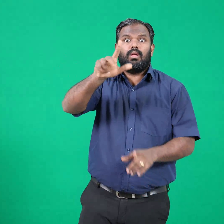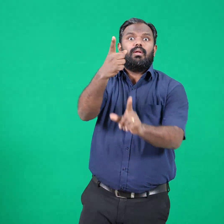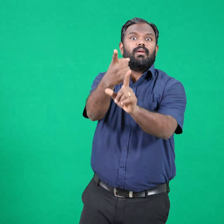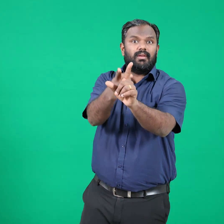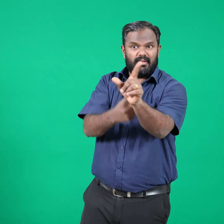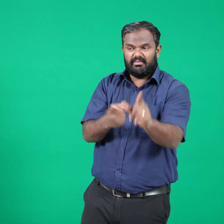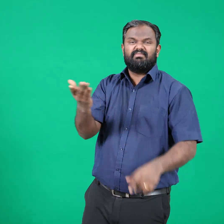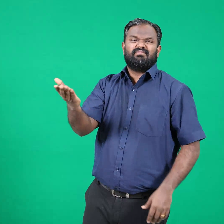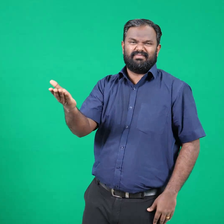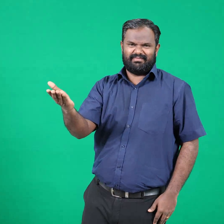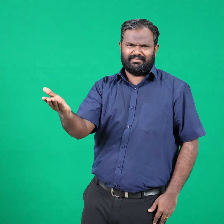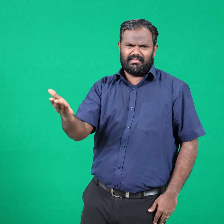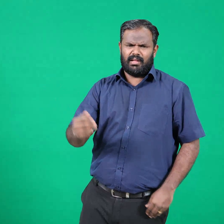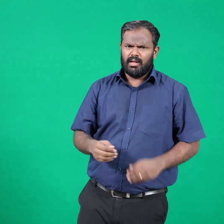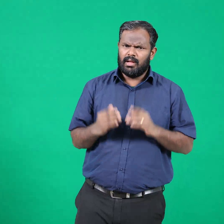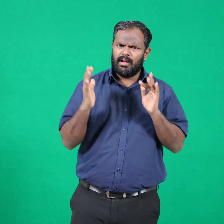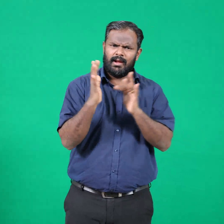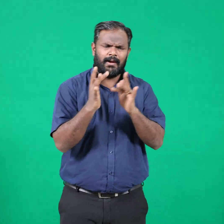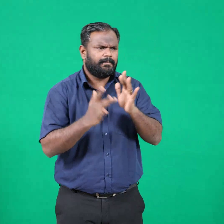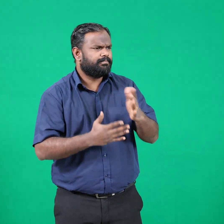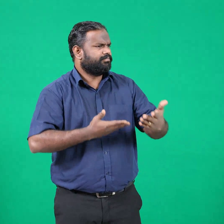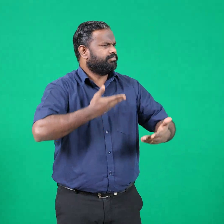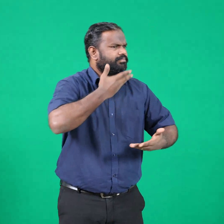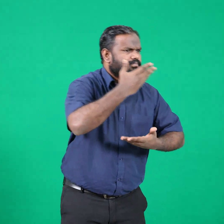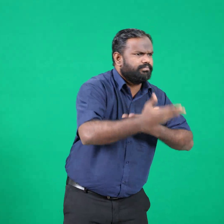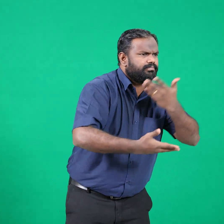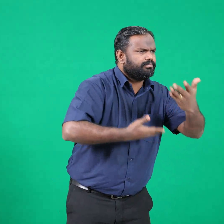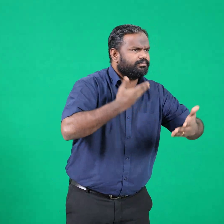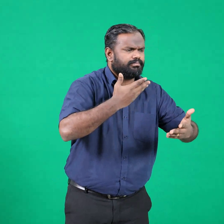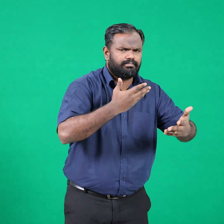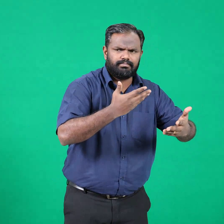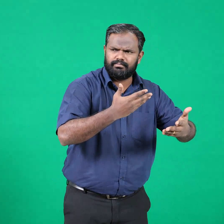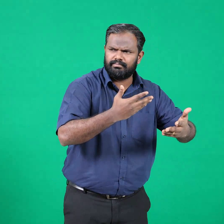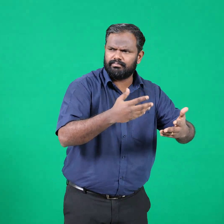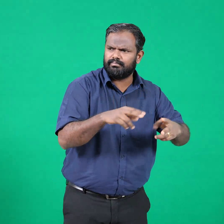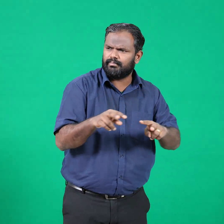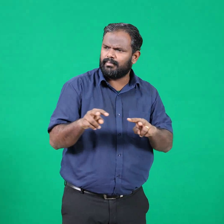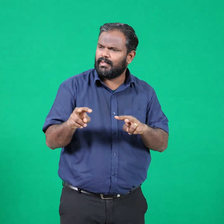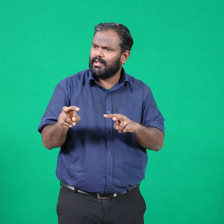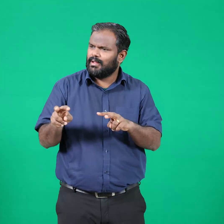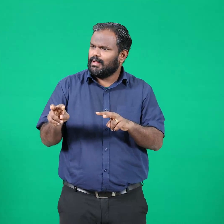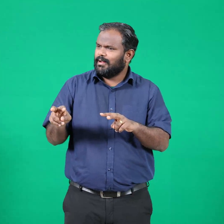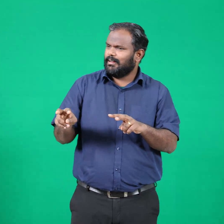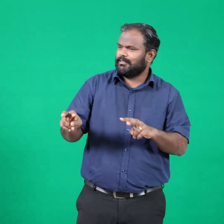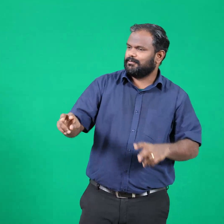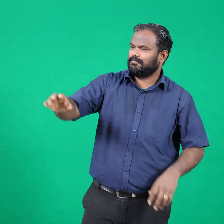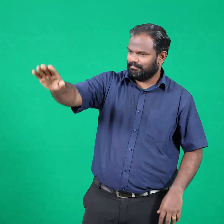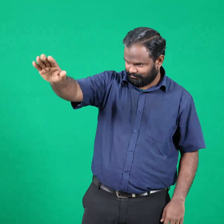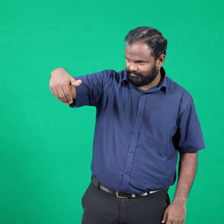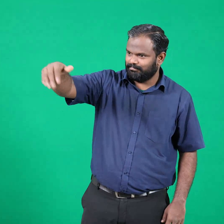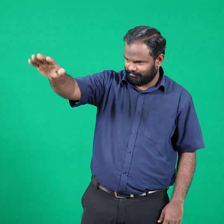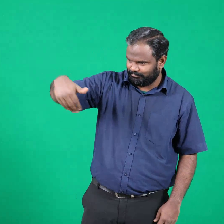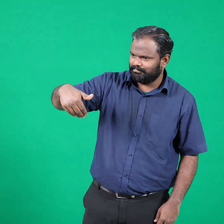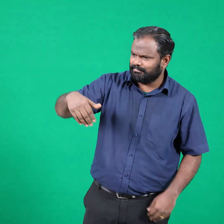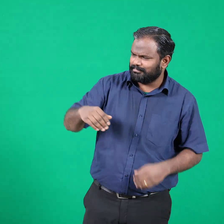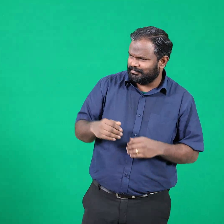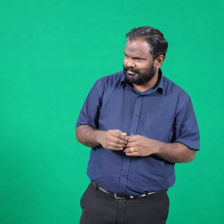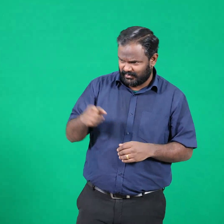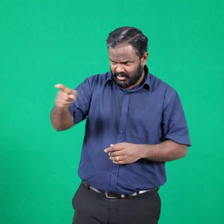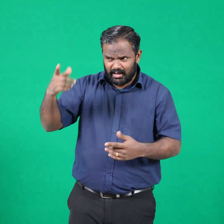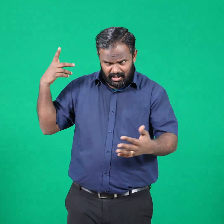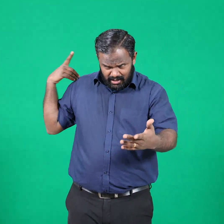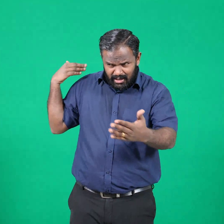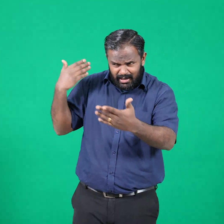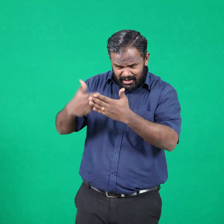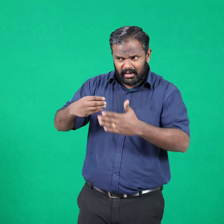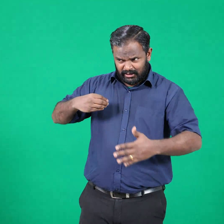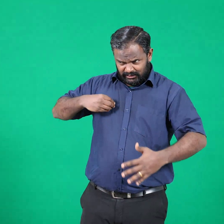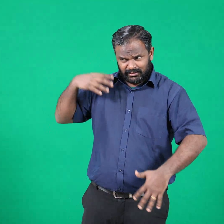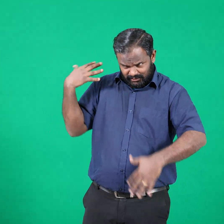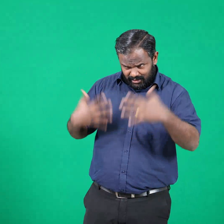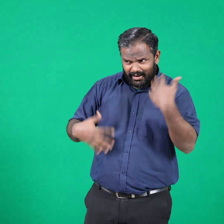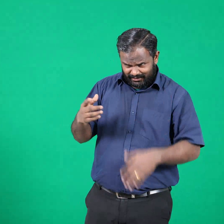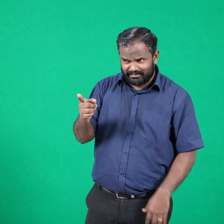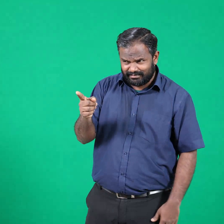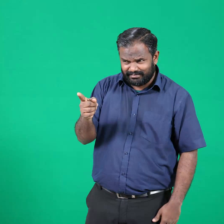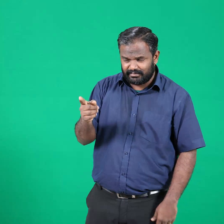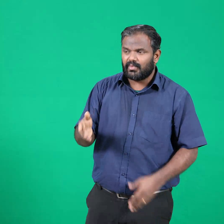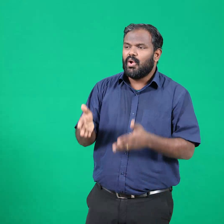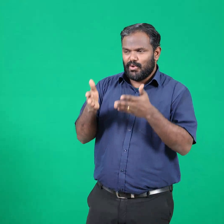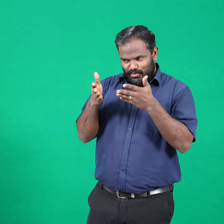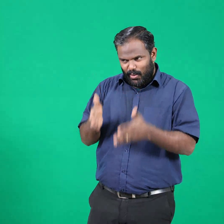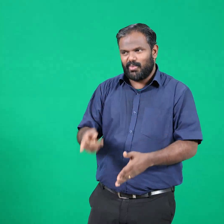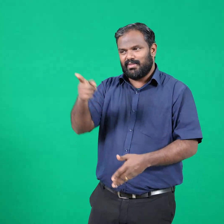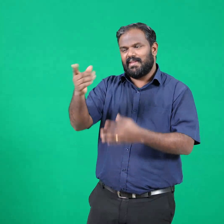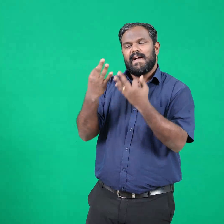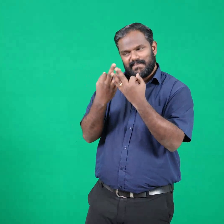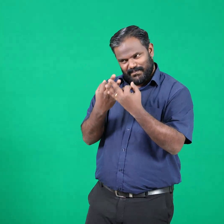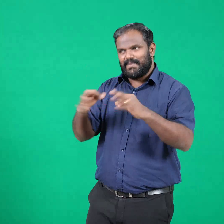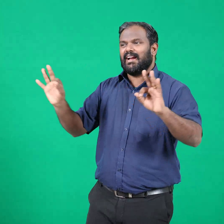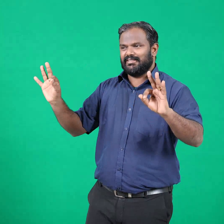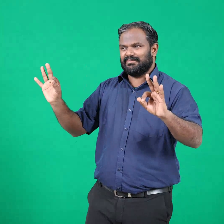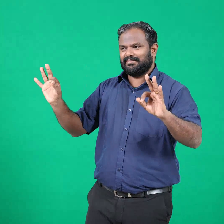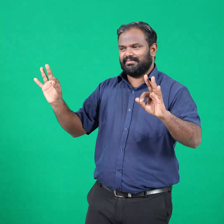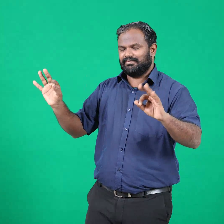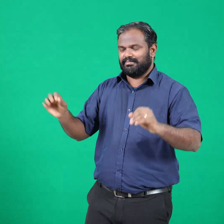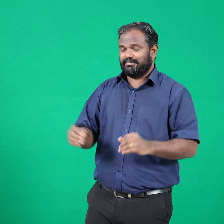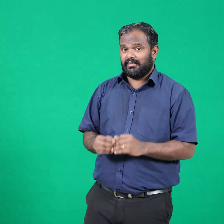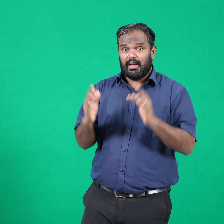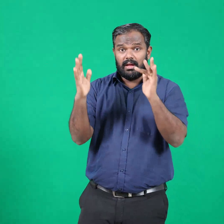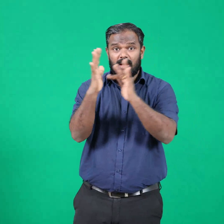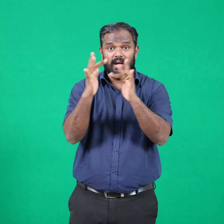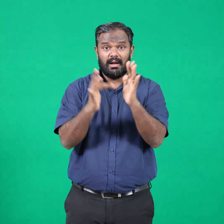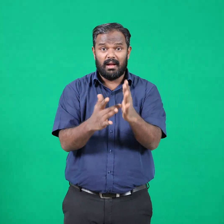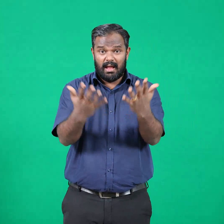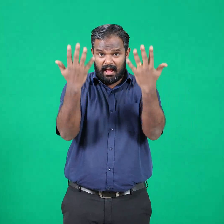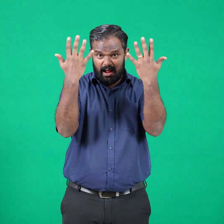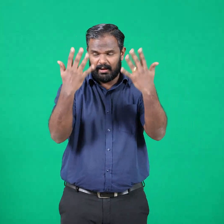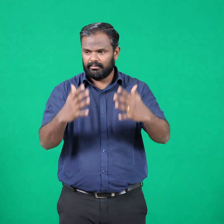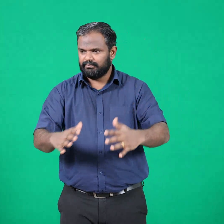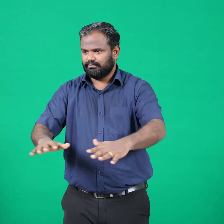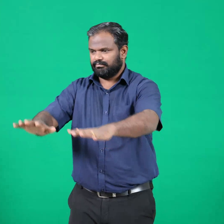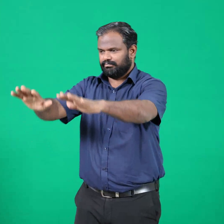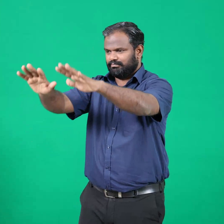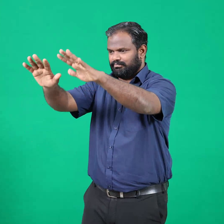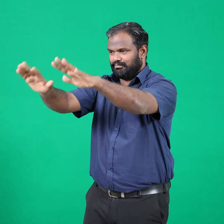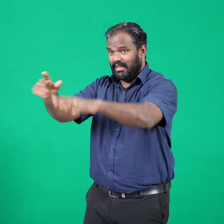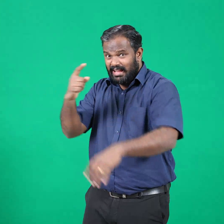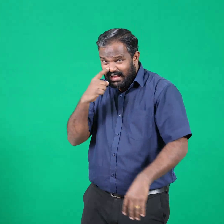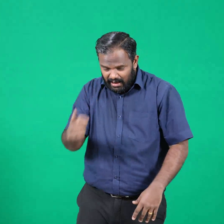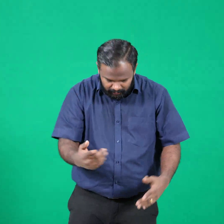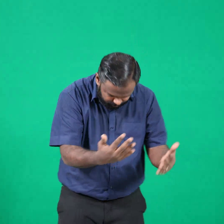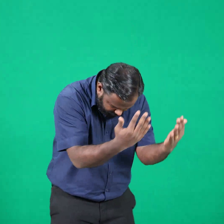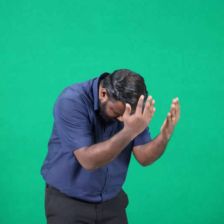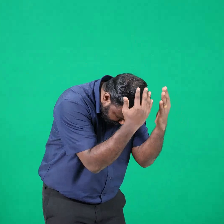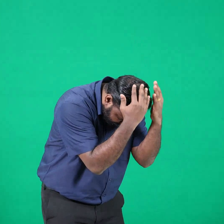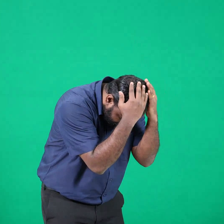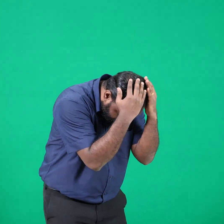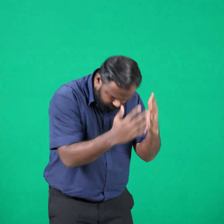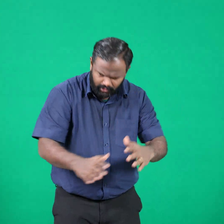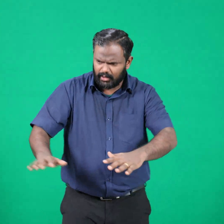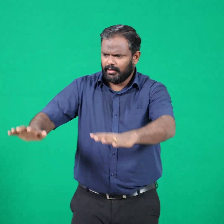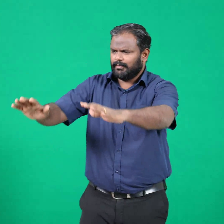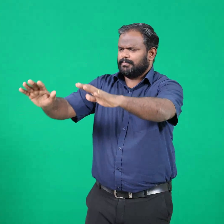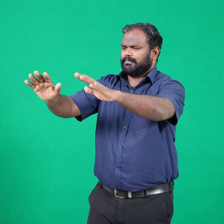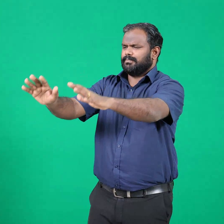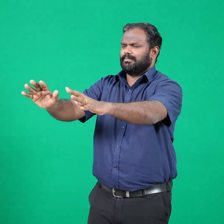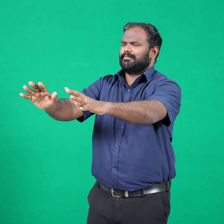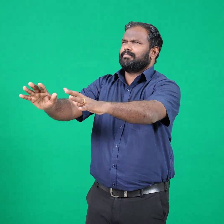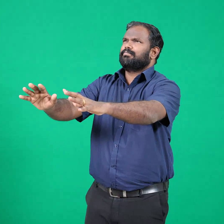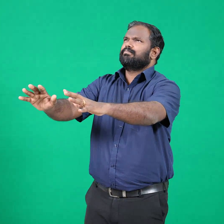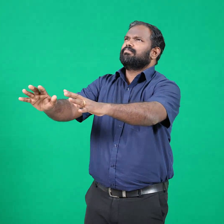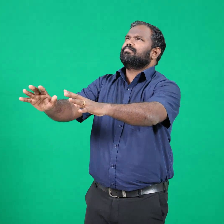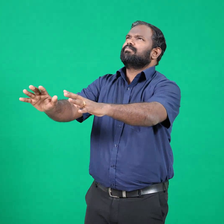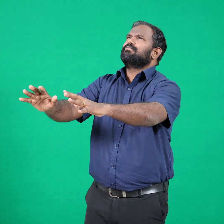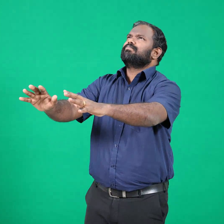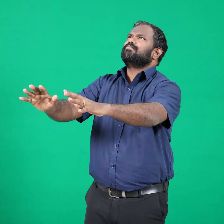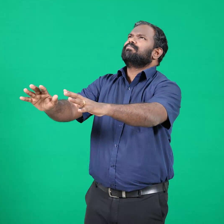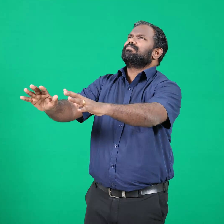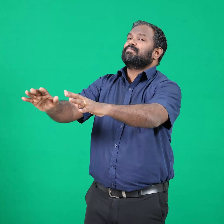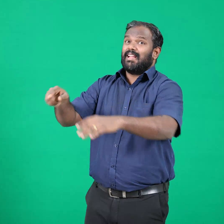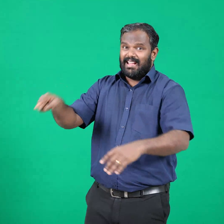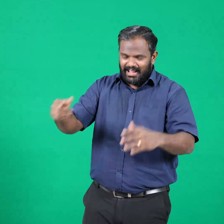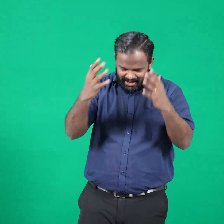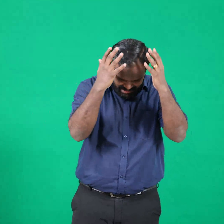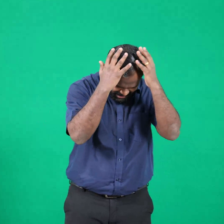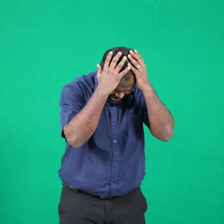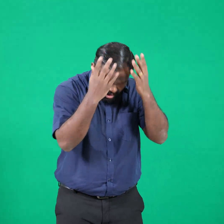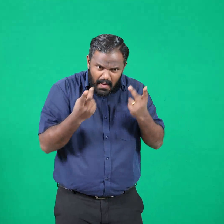When Jesus saw her, He called her over and said, "Woman, you are set free from your disability."